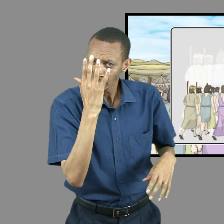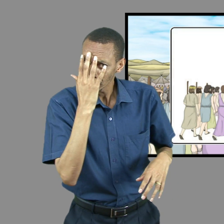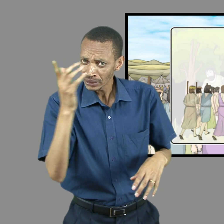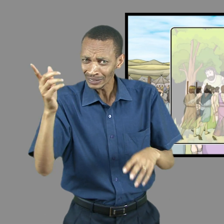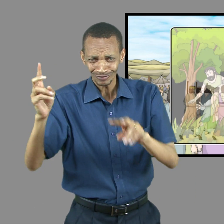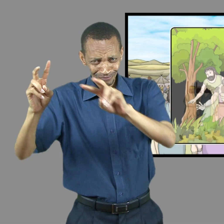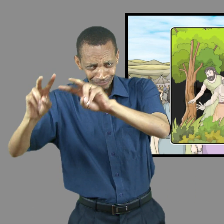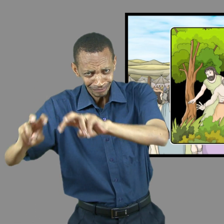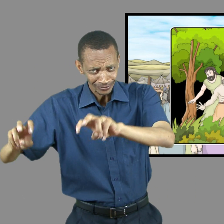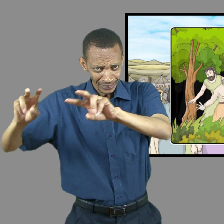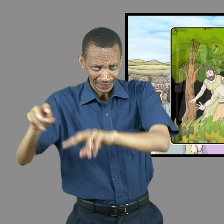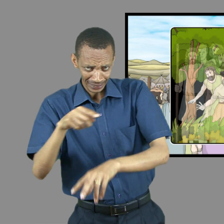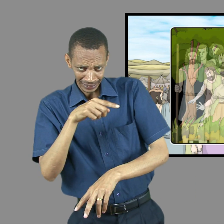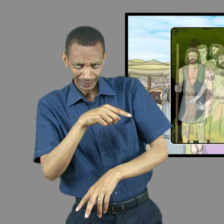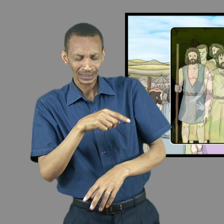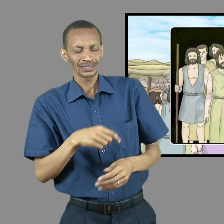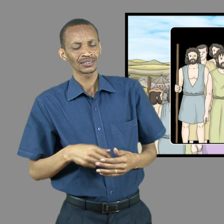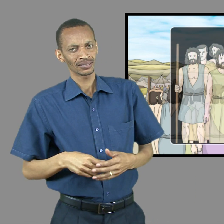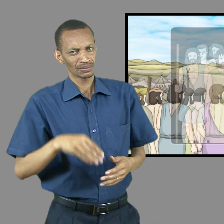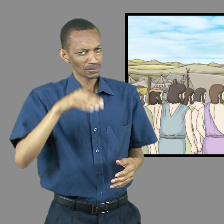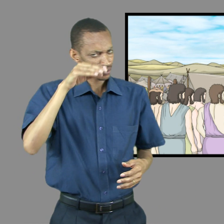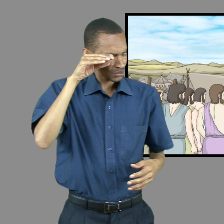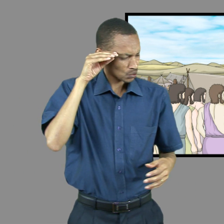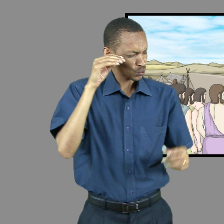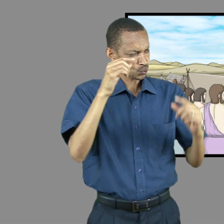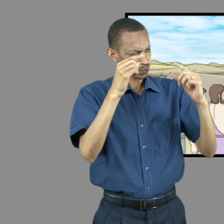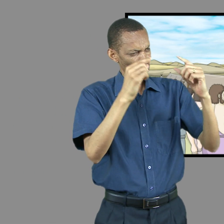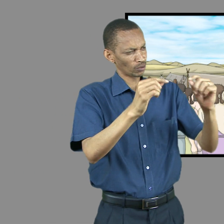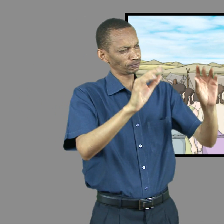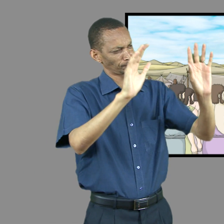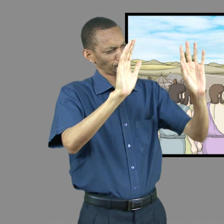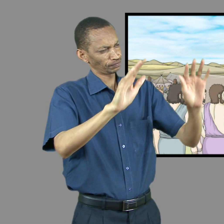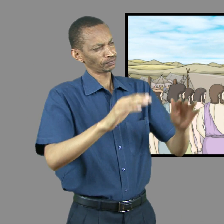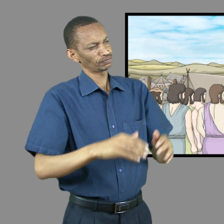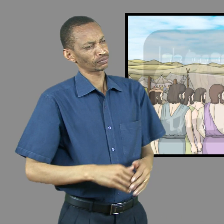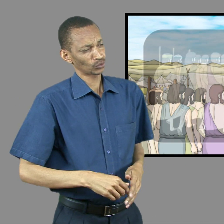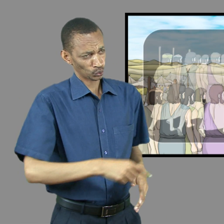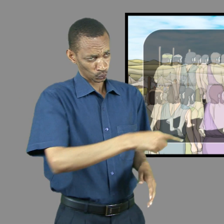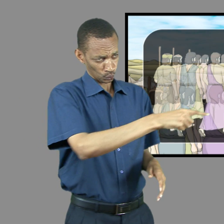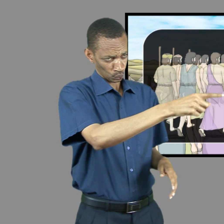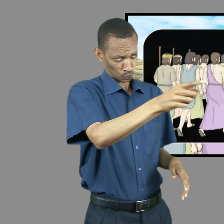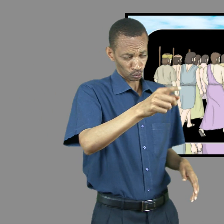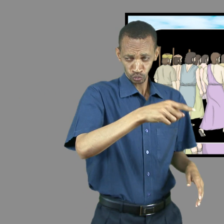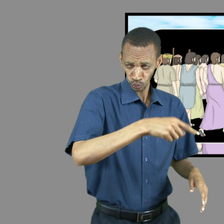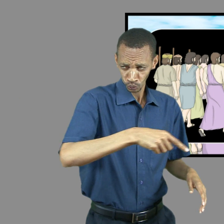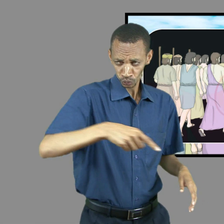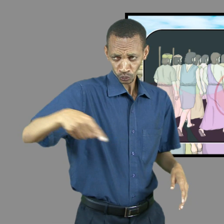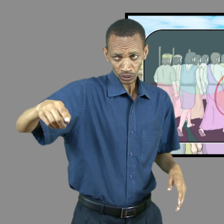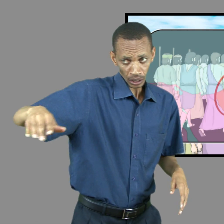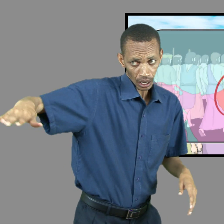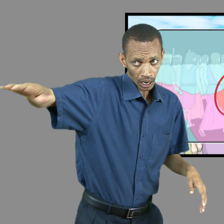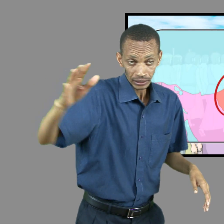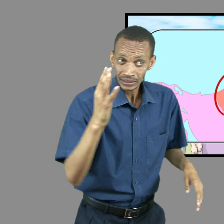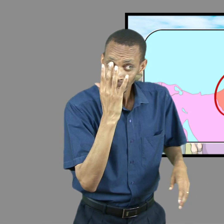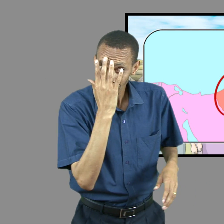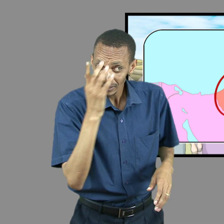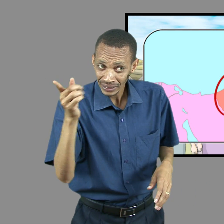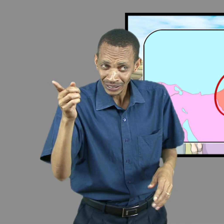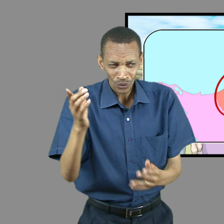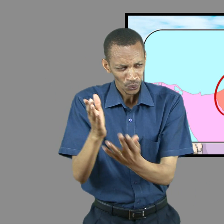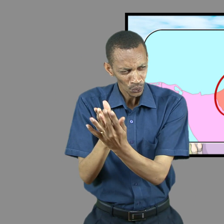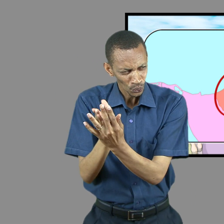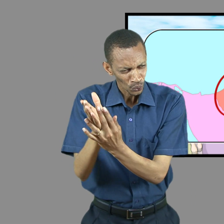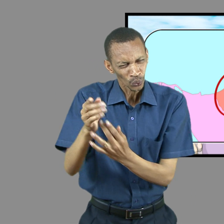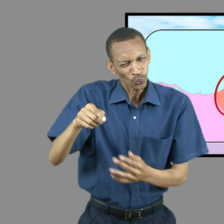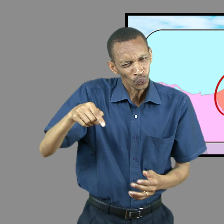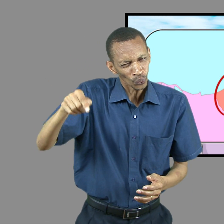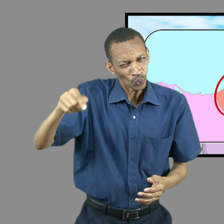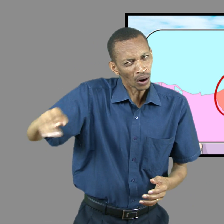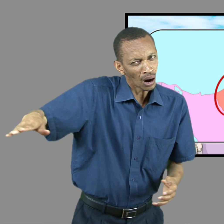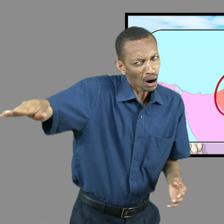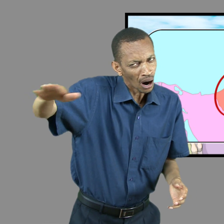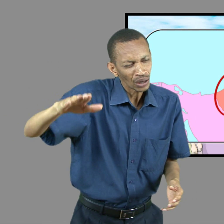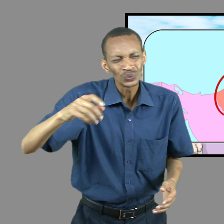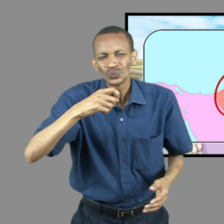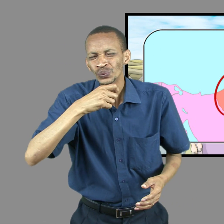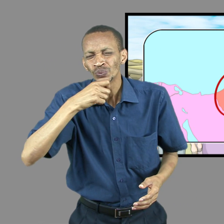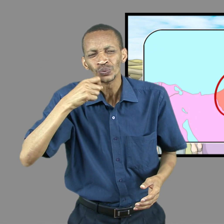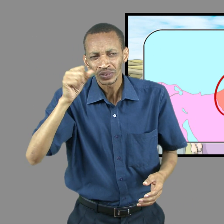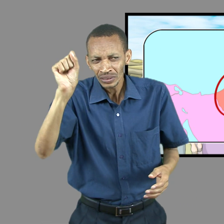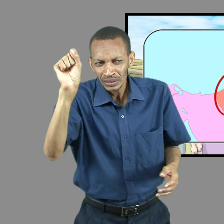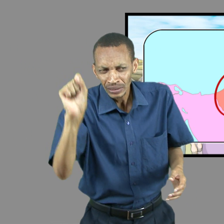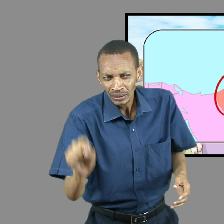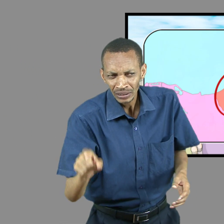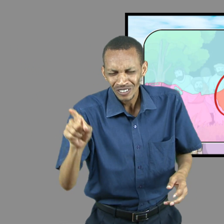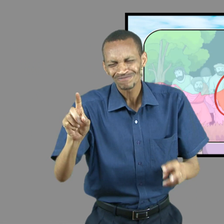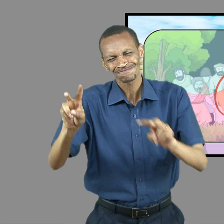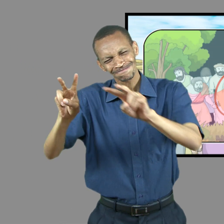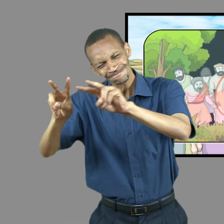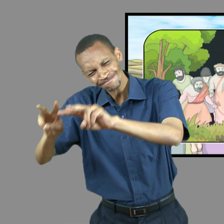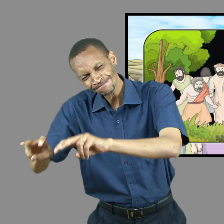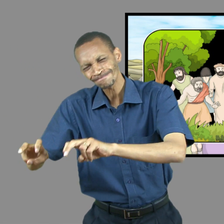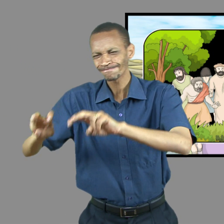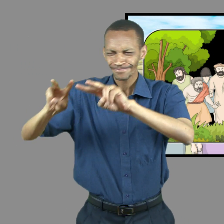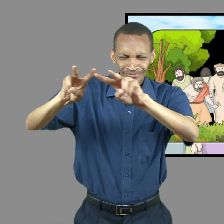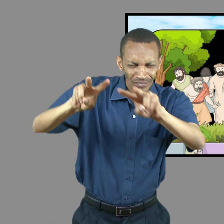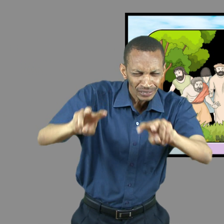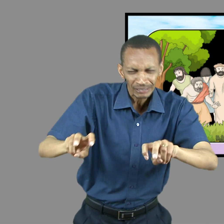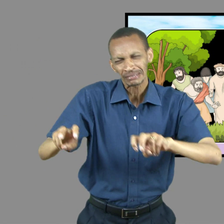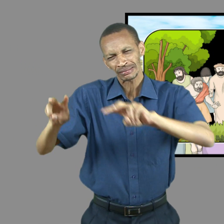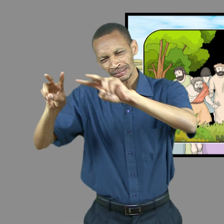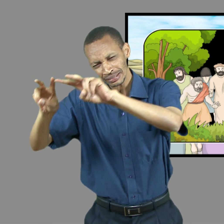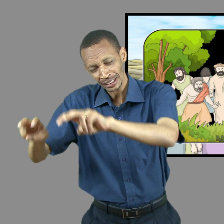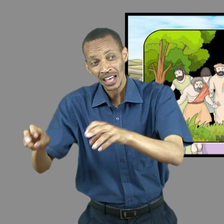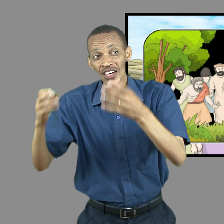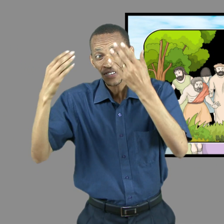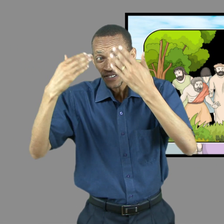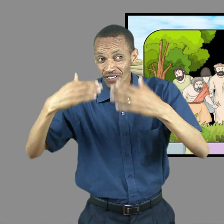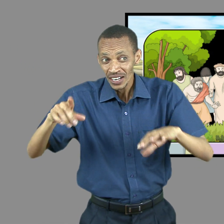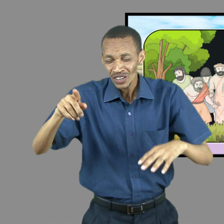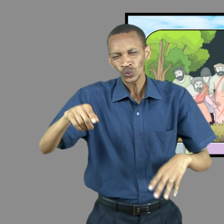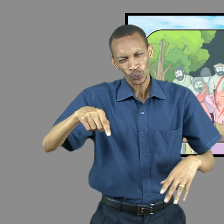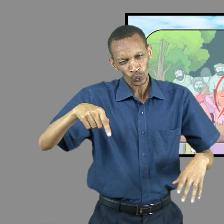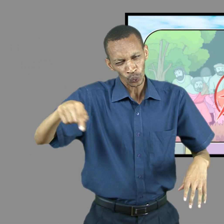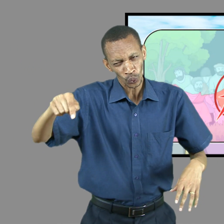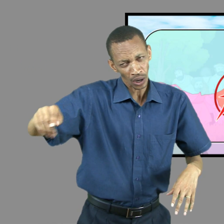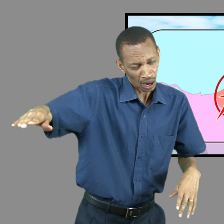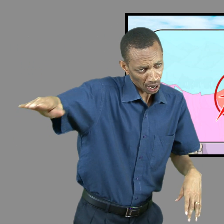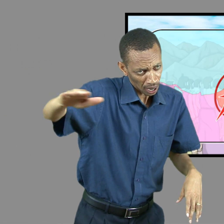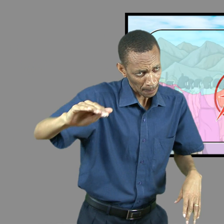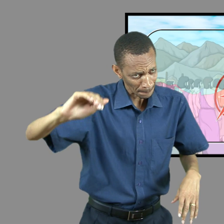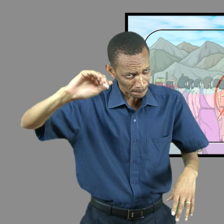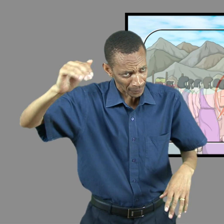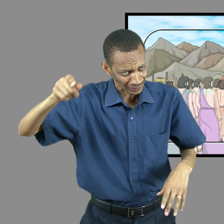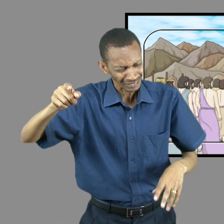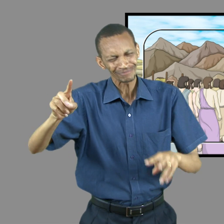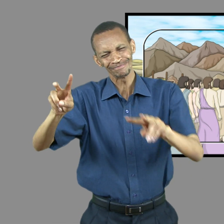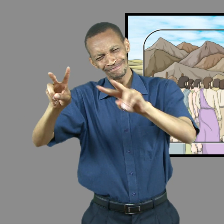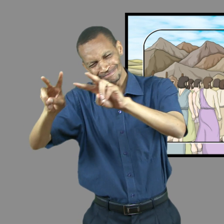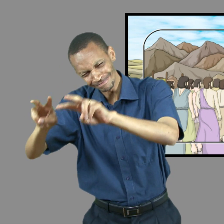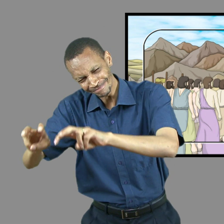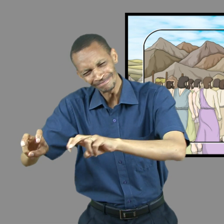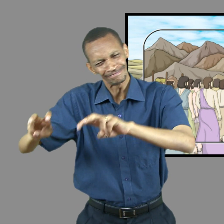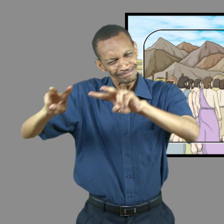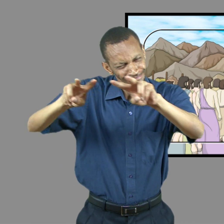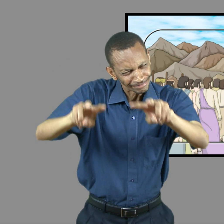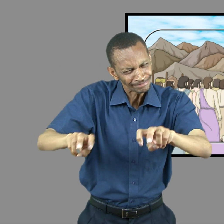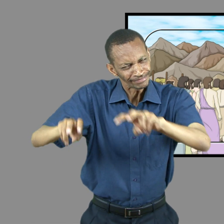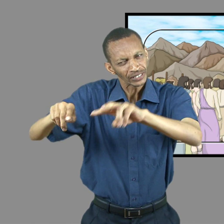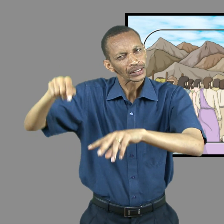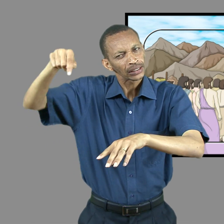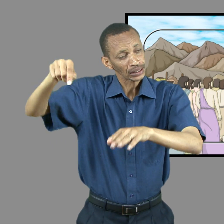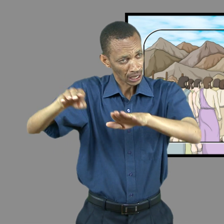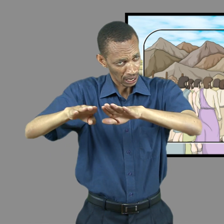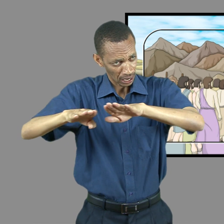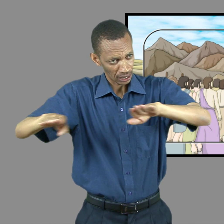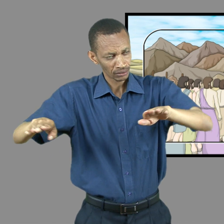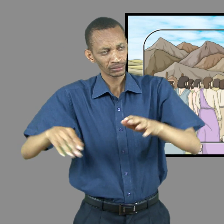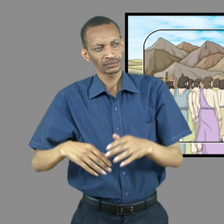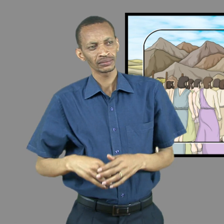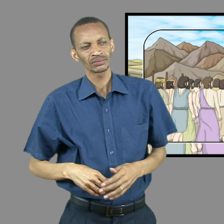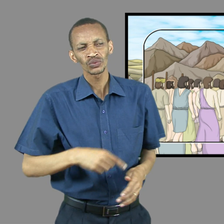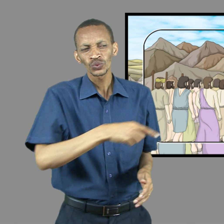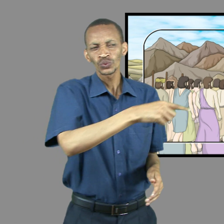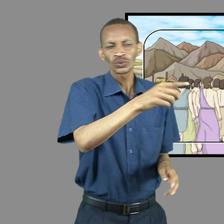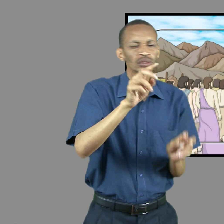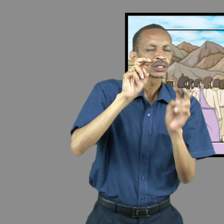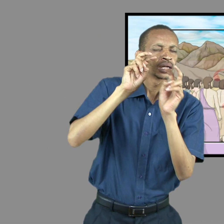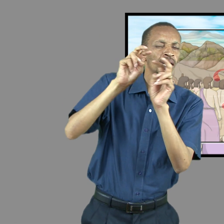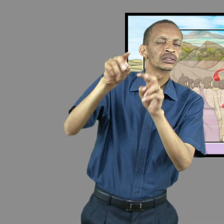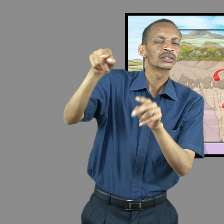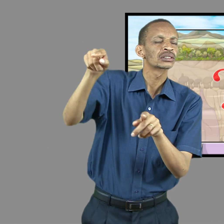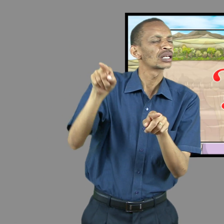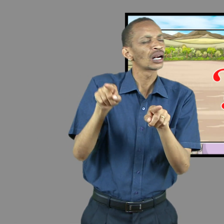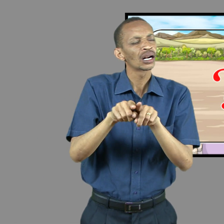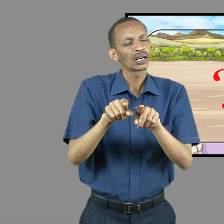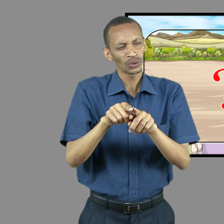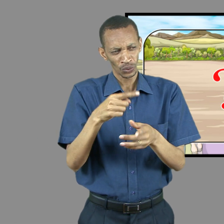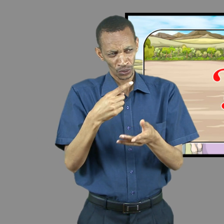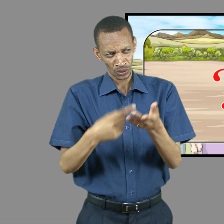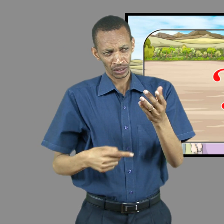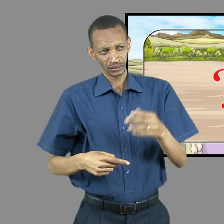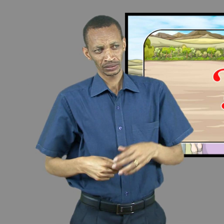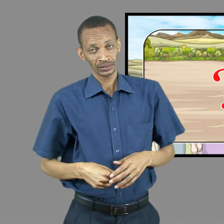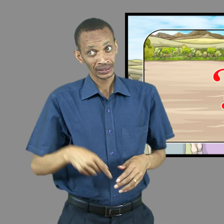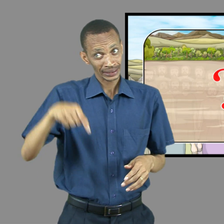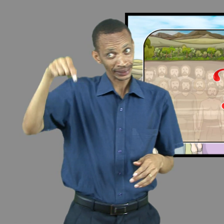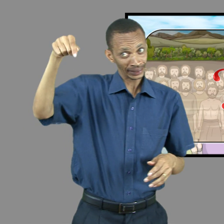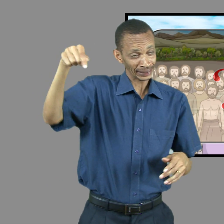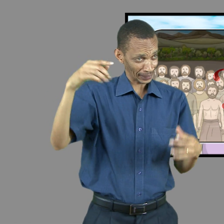When Moses sent them to spy out the land of Canaan, he told them, “Go up through the Negev and into the hill country.